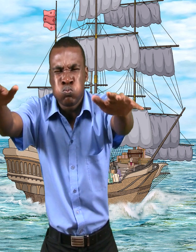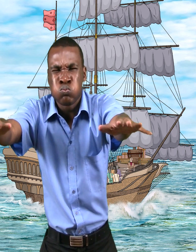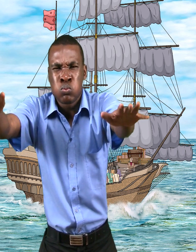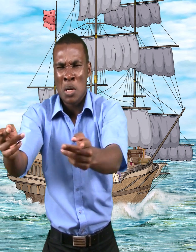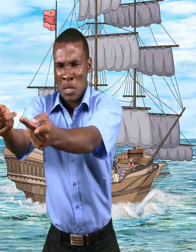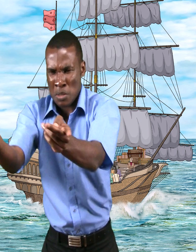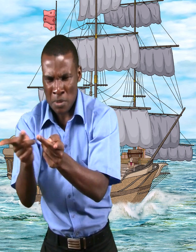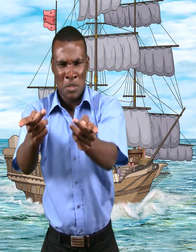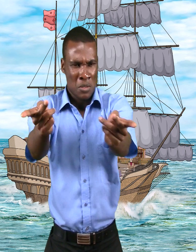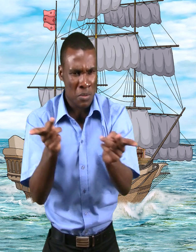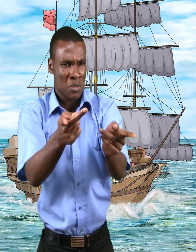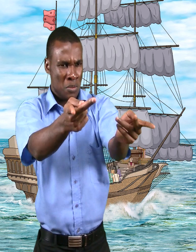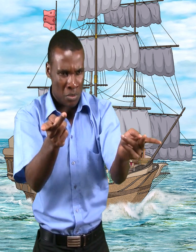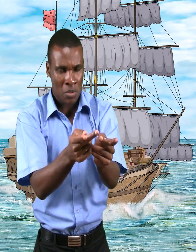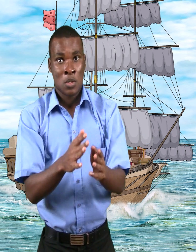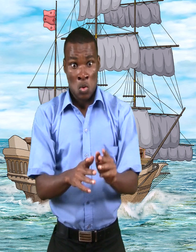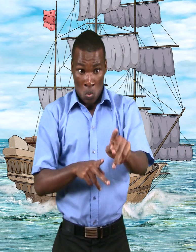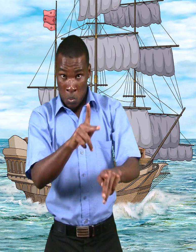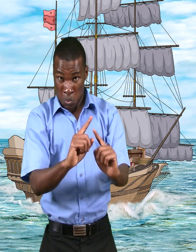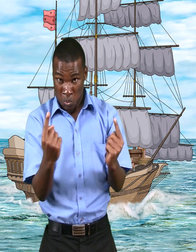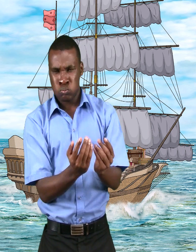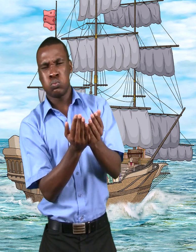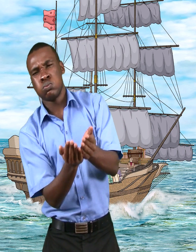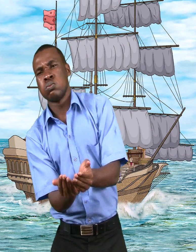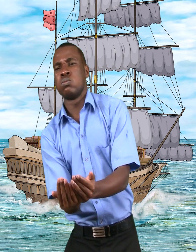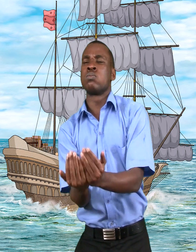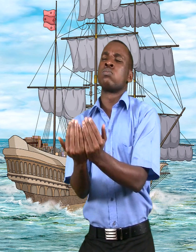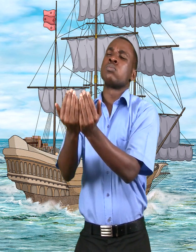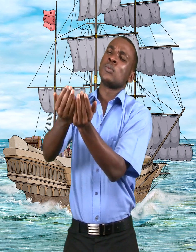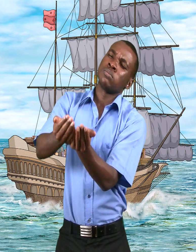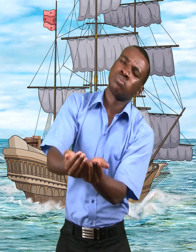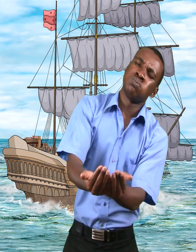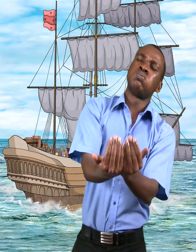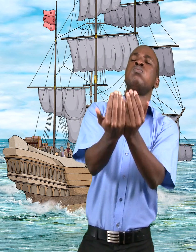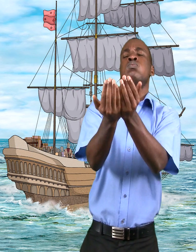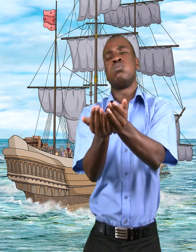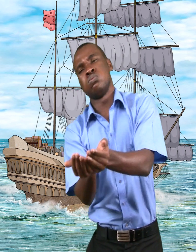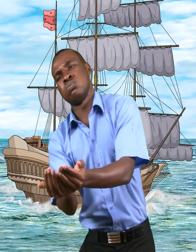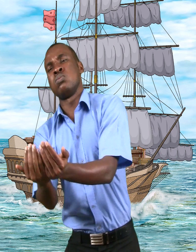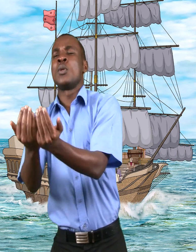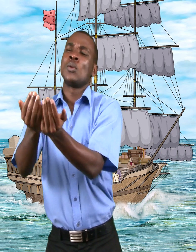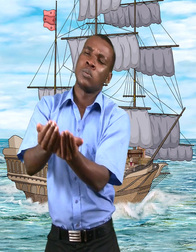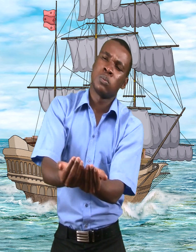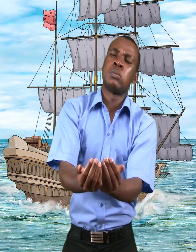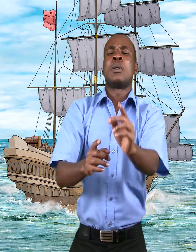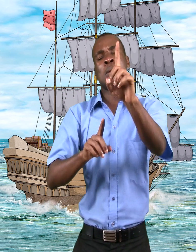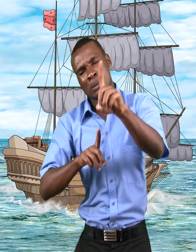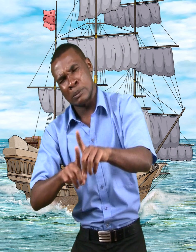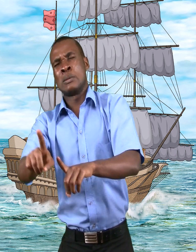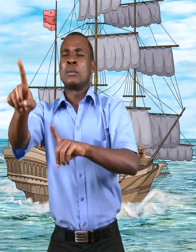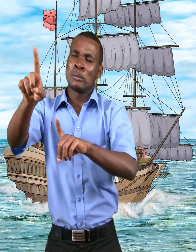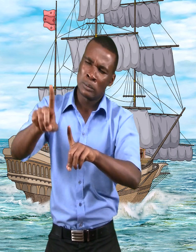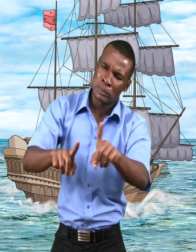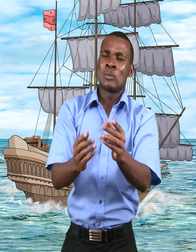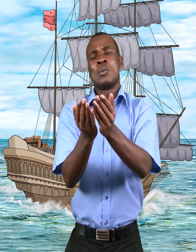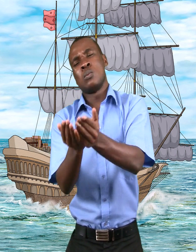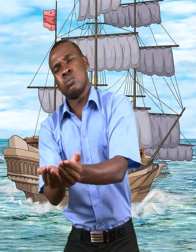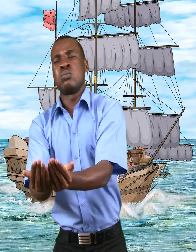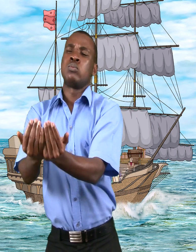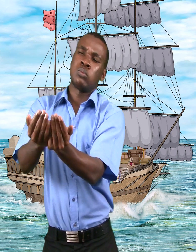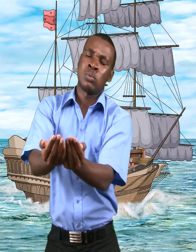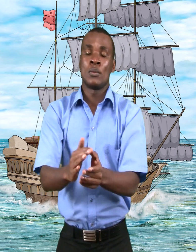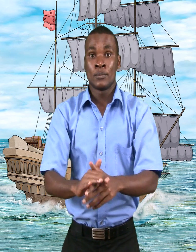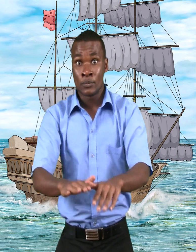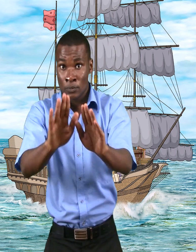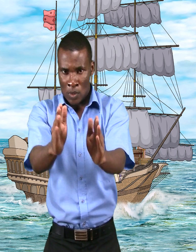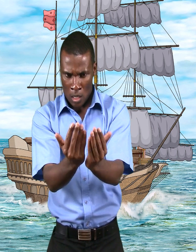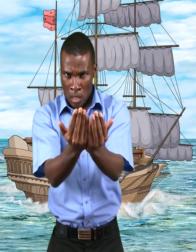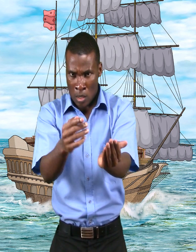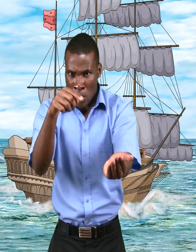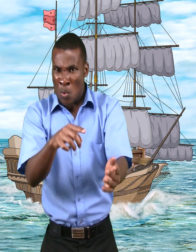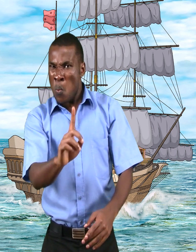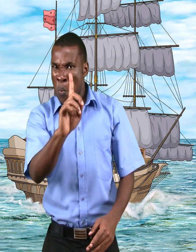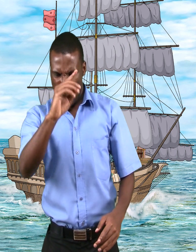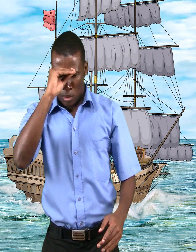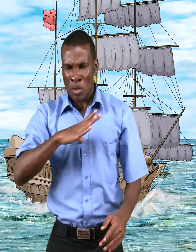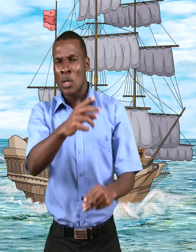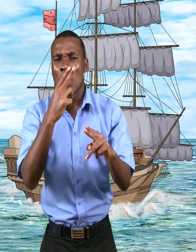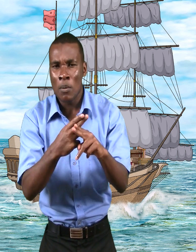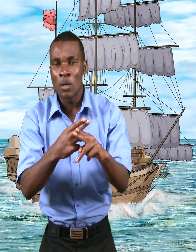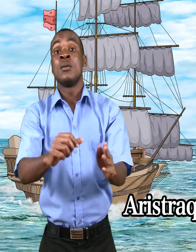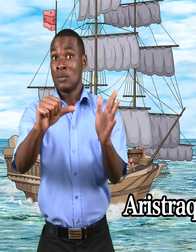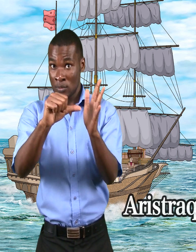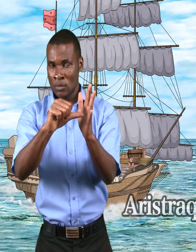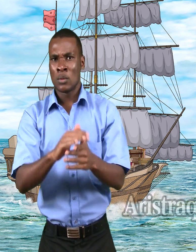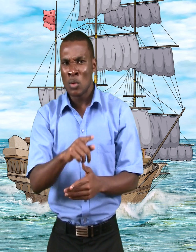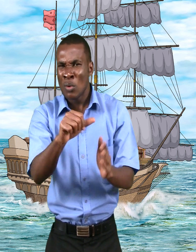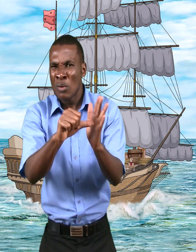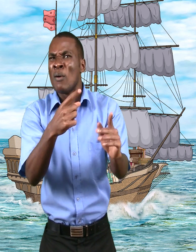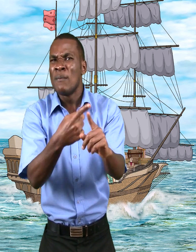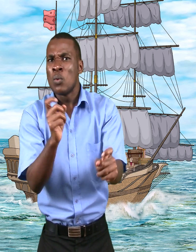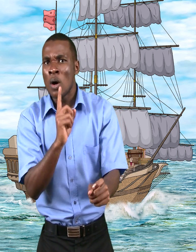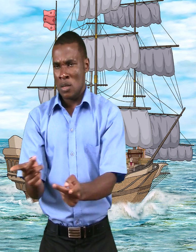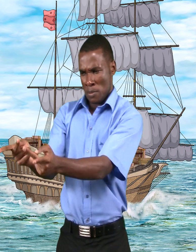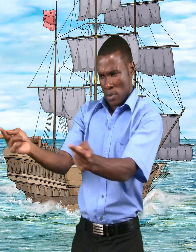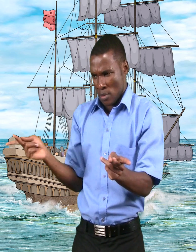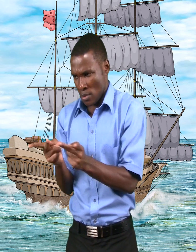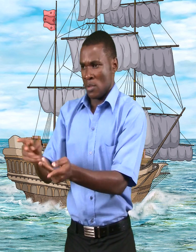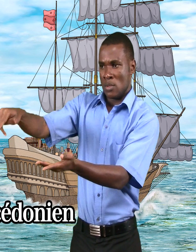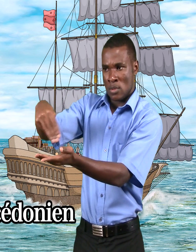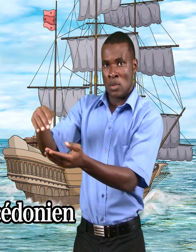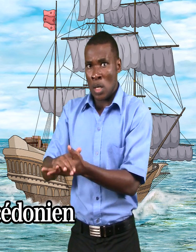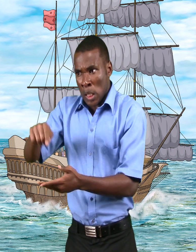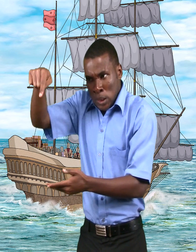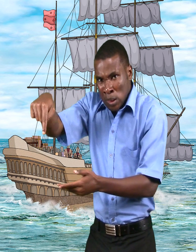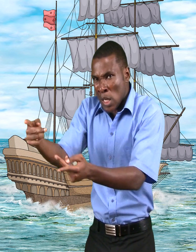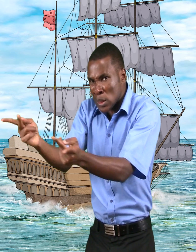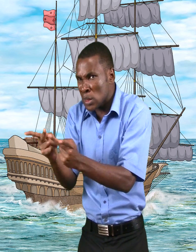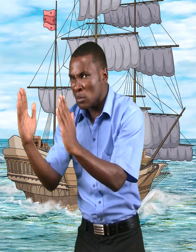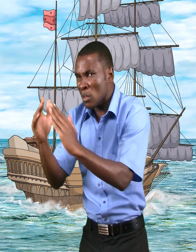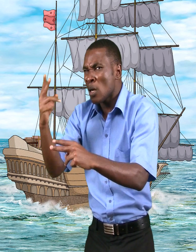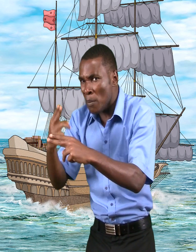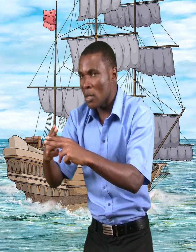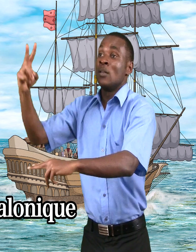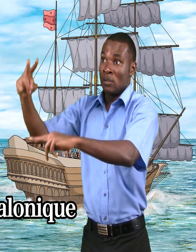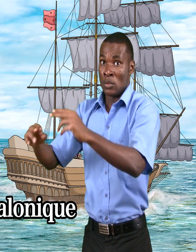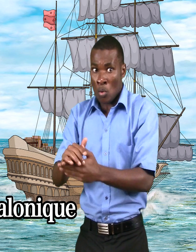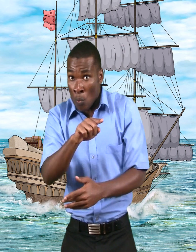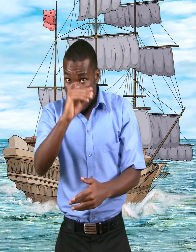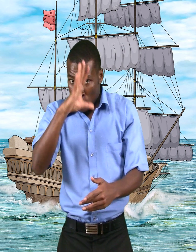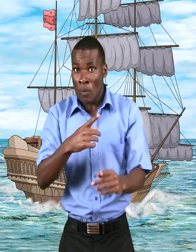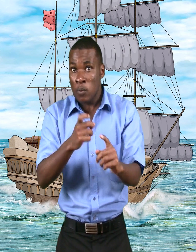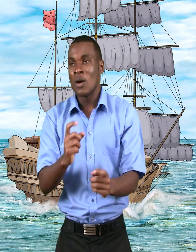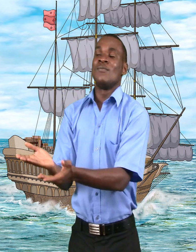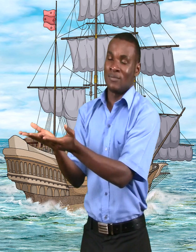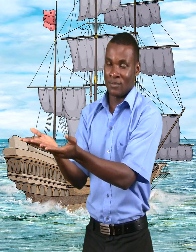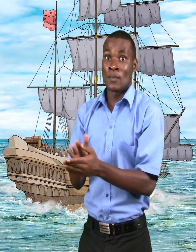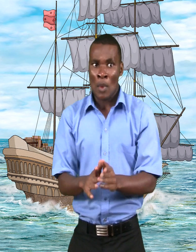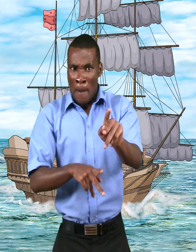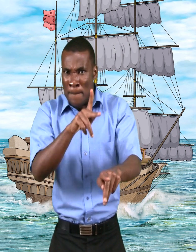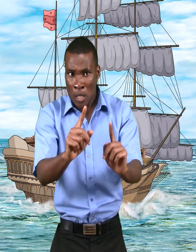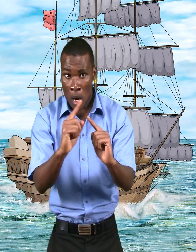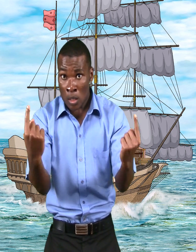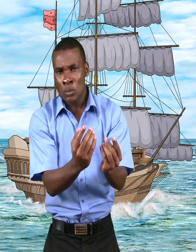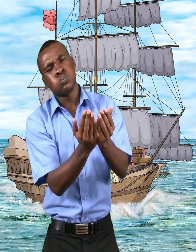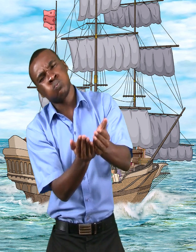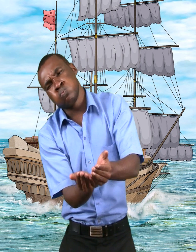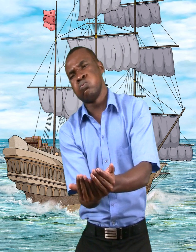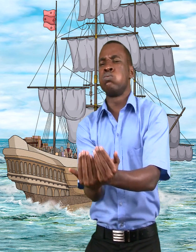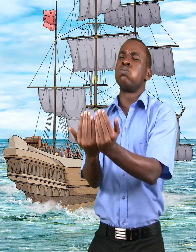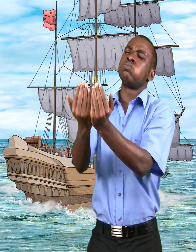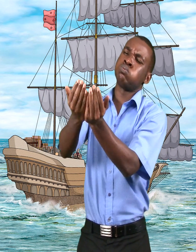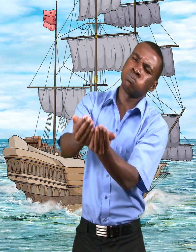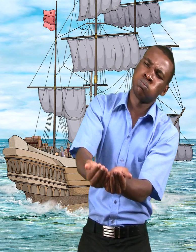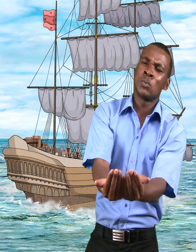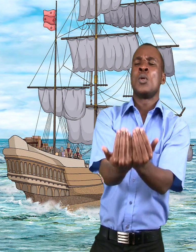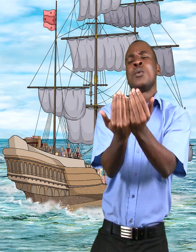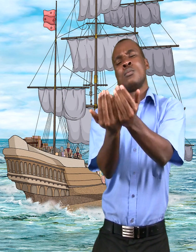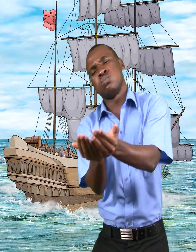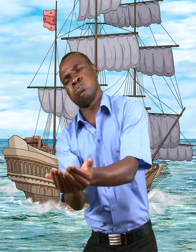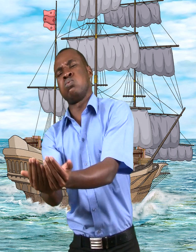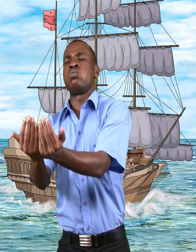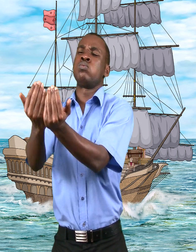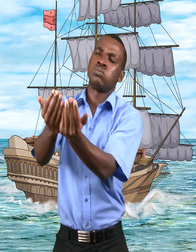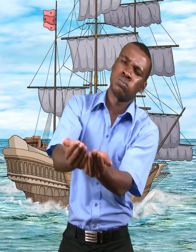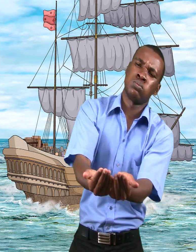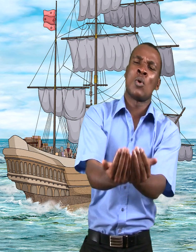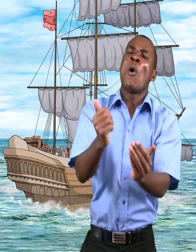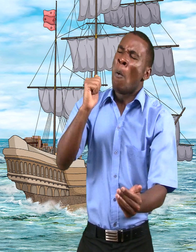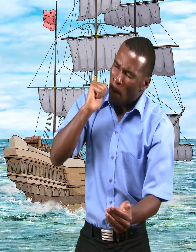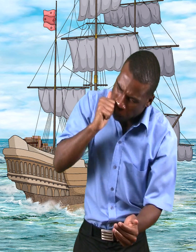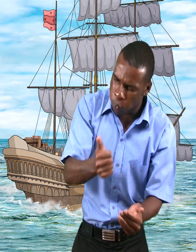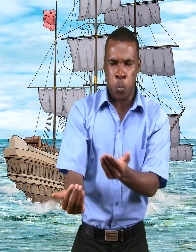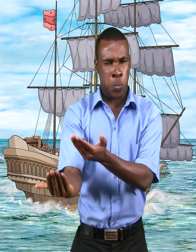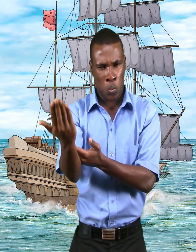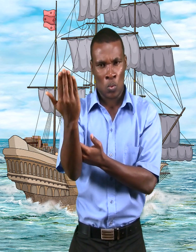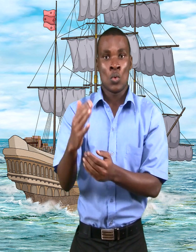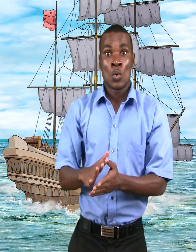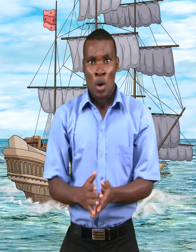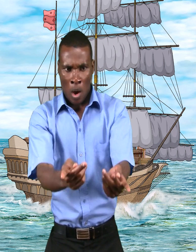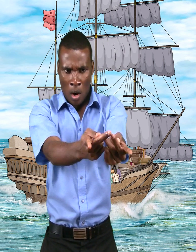Aristarchus, a Macedonian from Thessalonica, was with us.